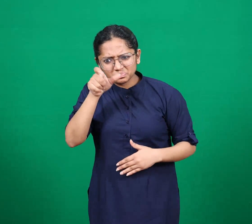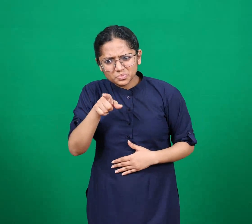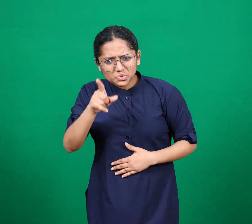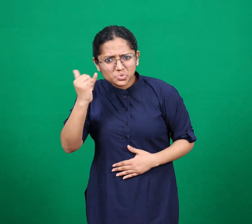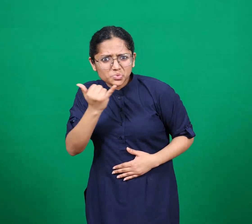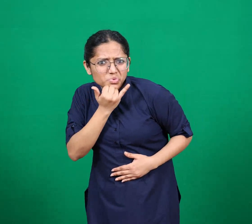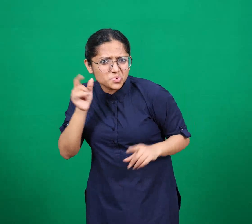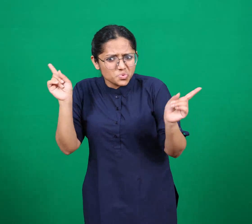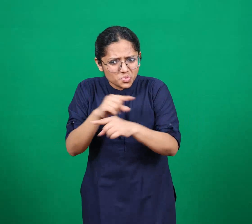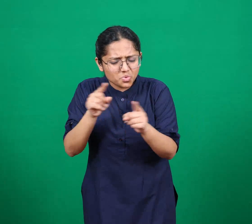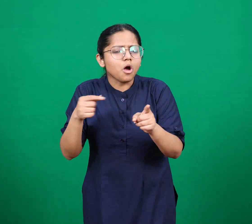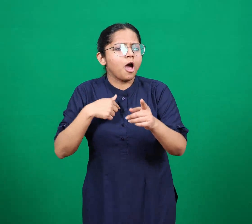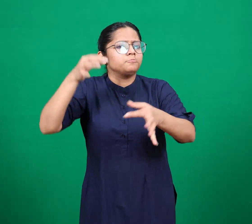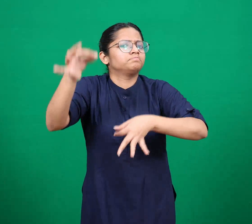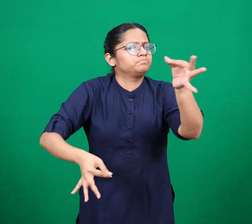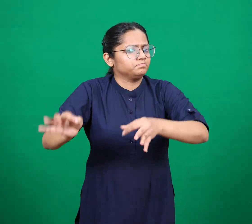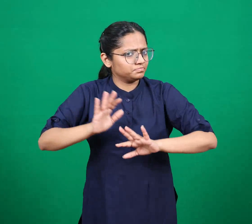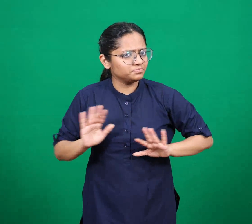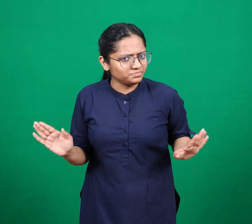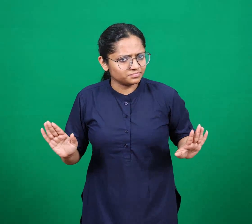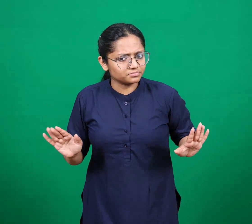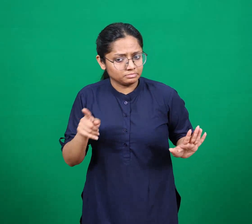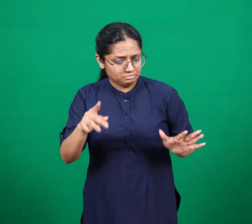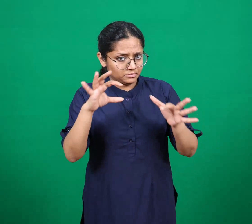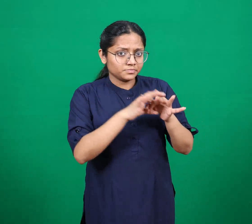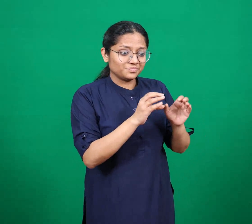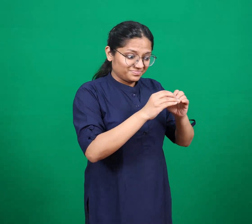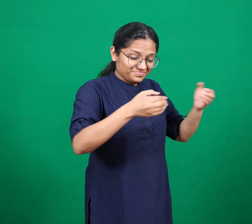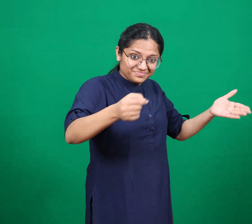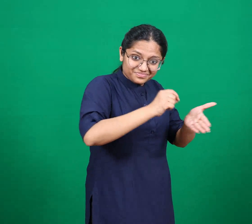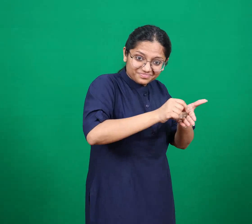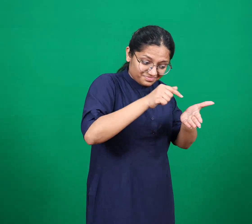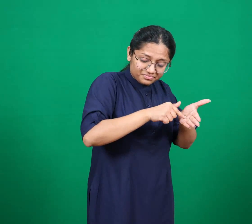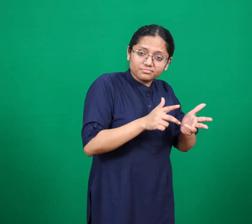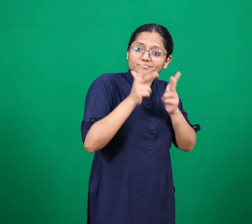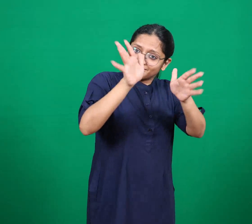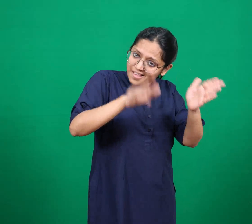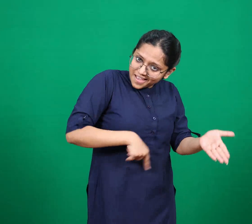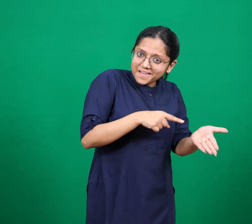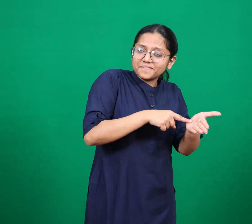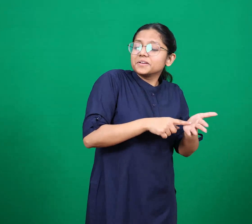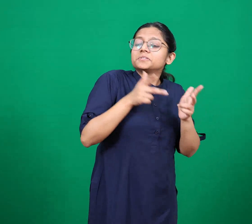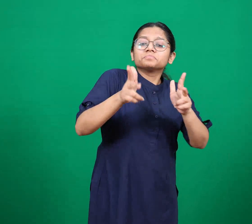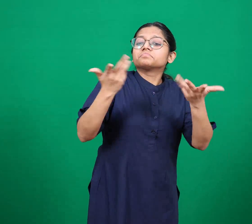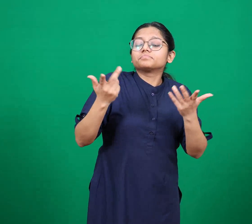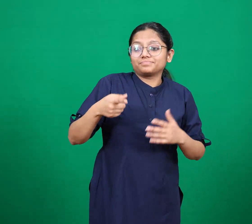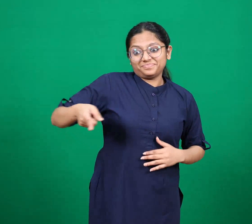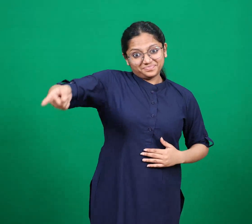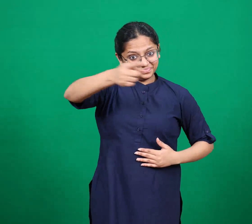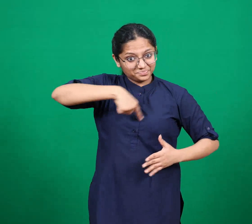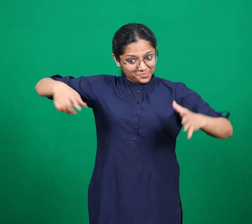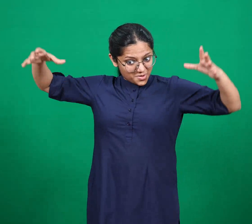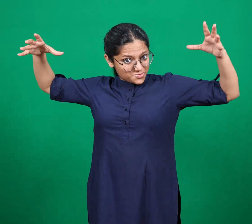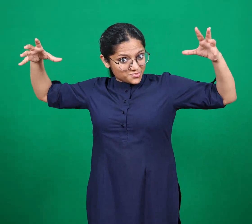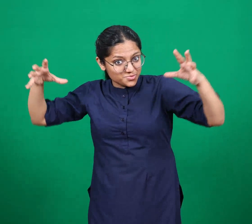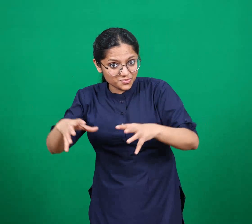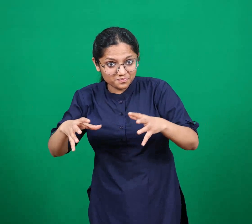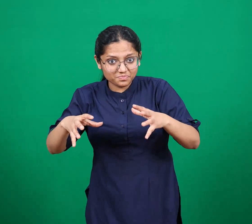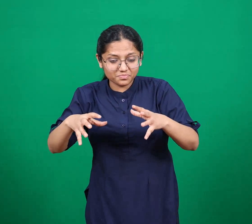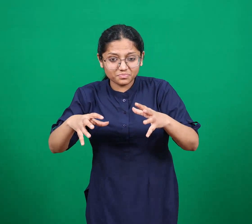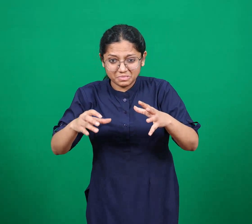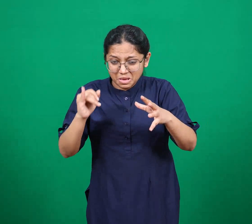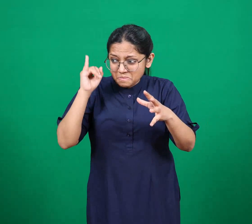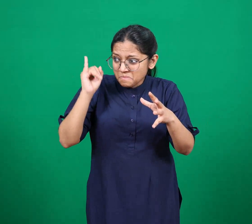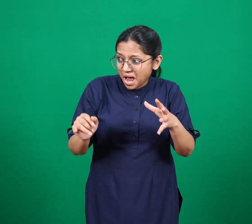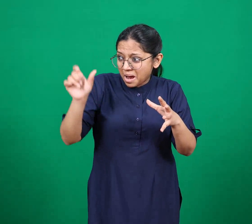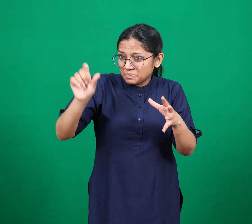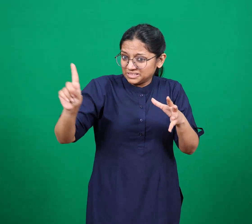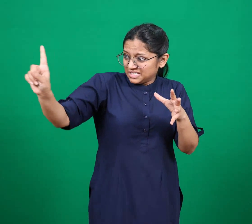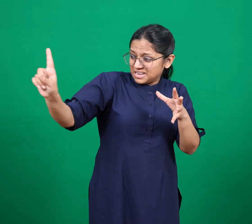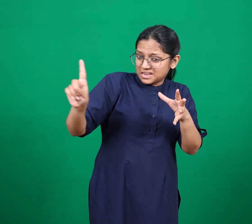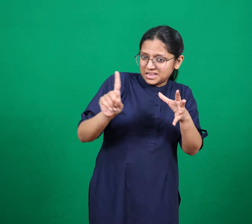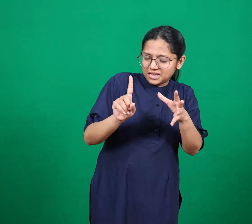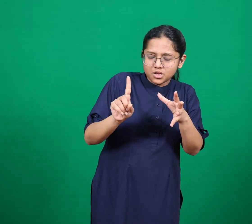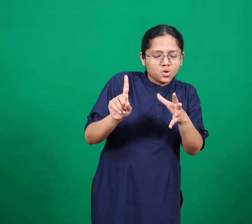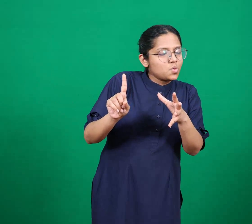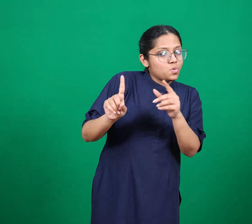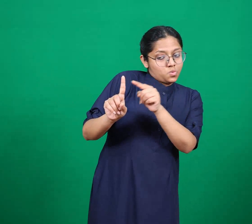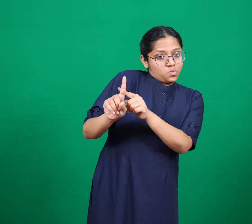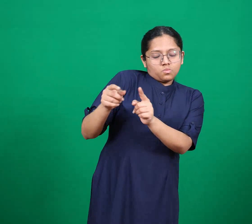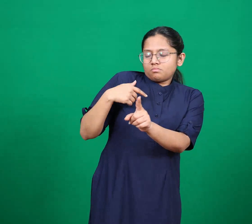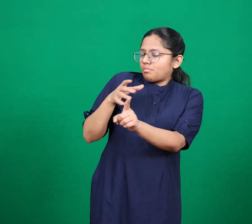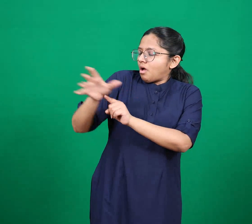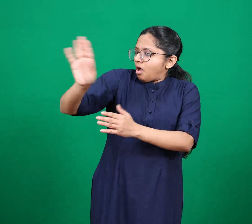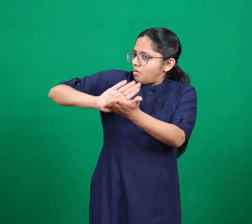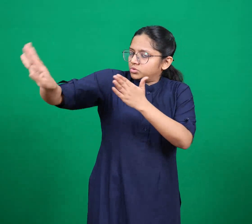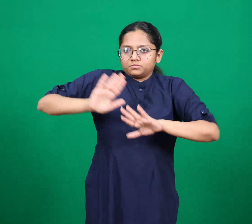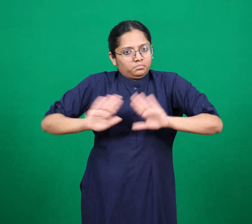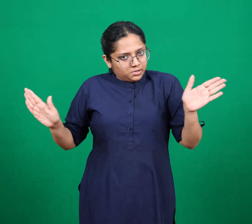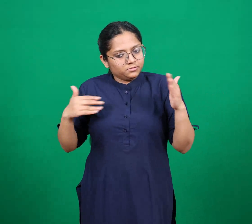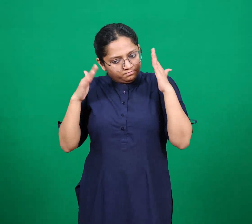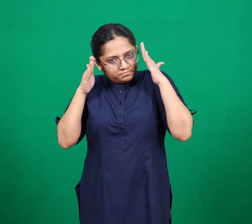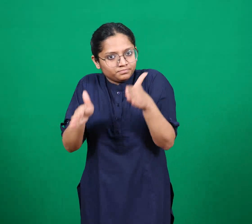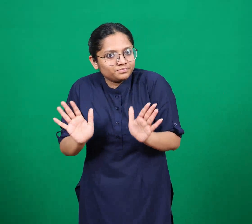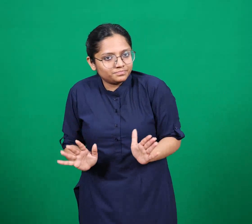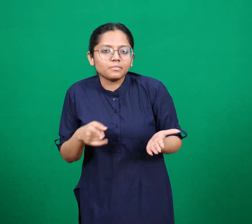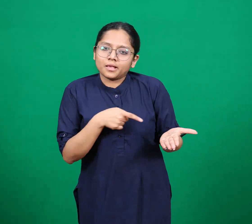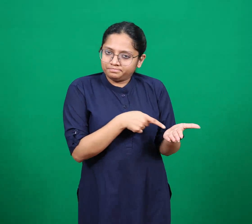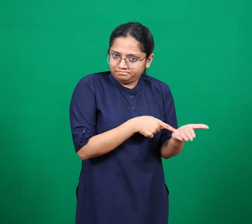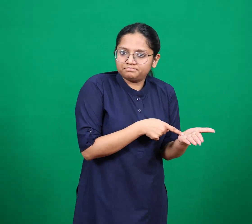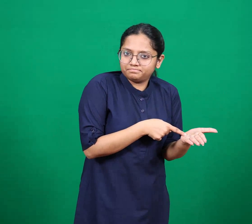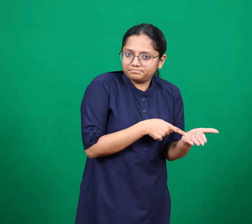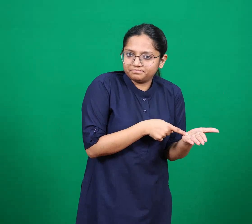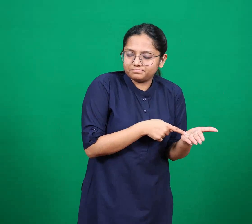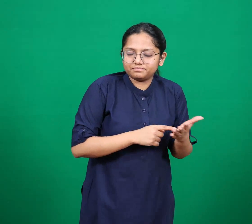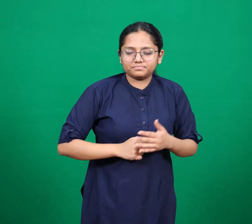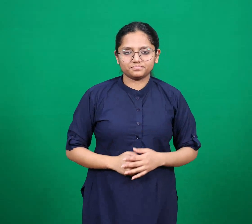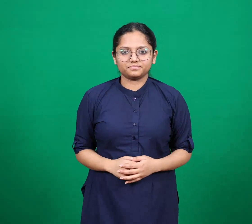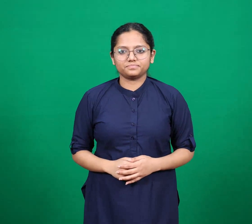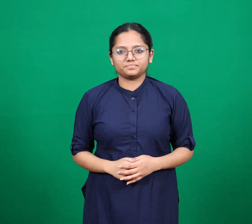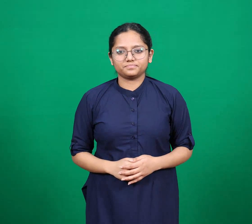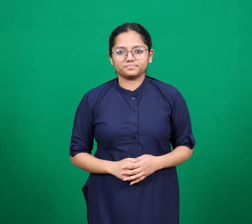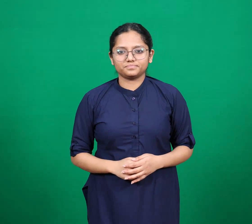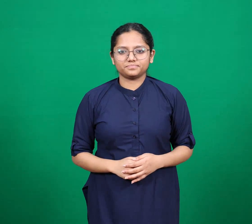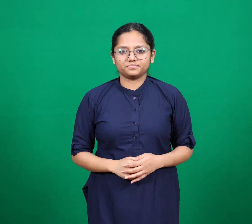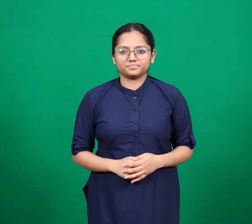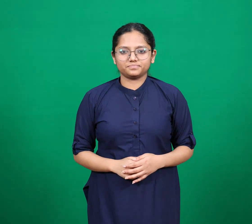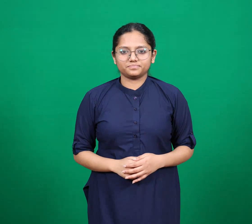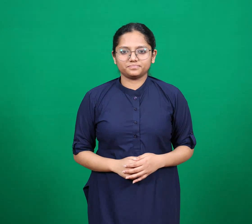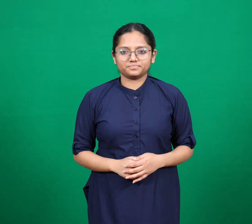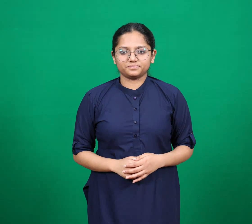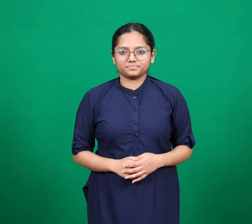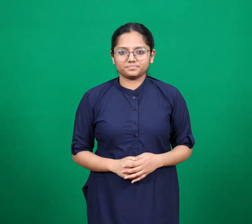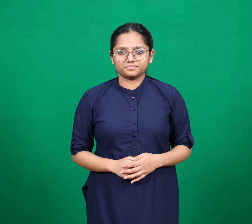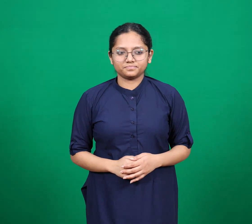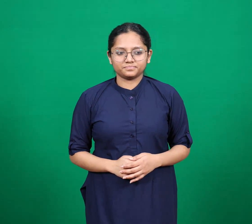God will judge those outside. "Expel the wicked man from among you."